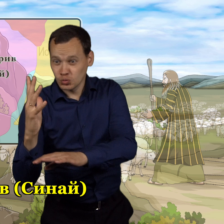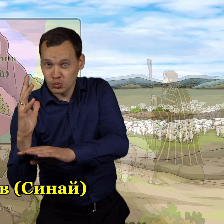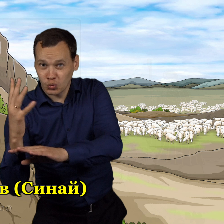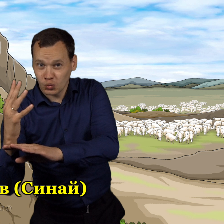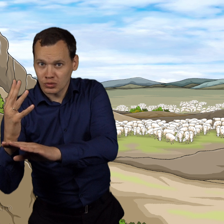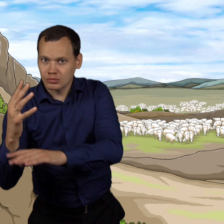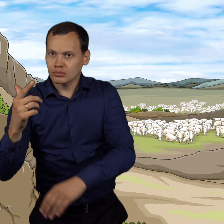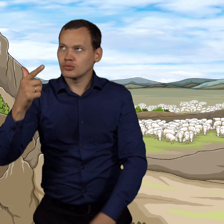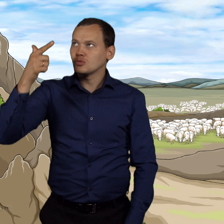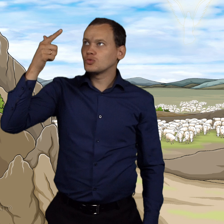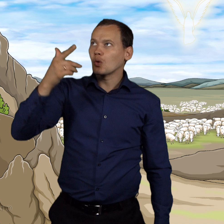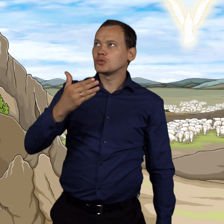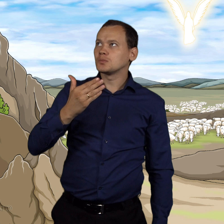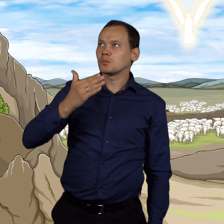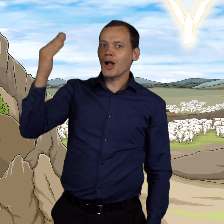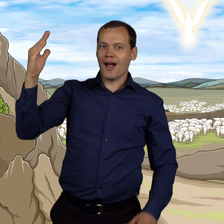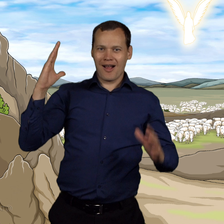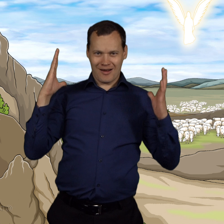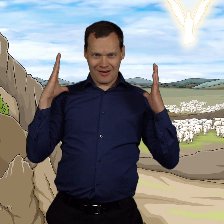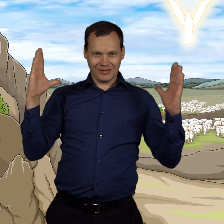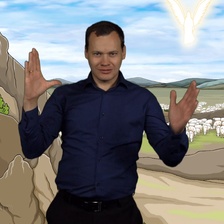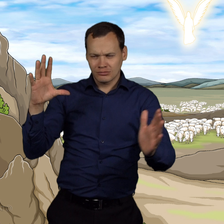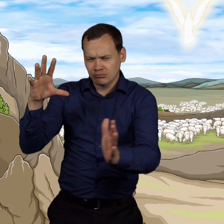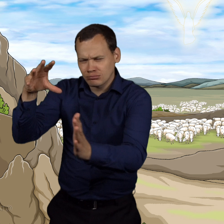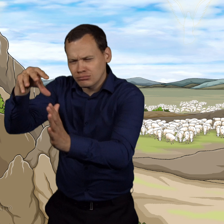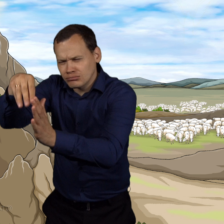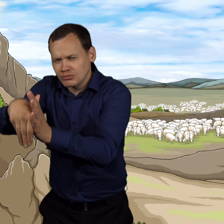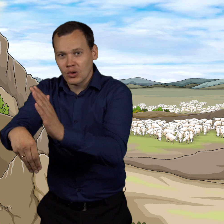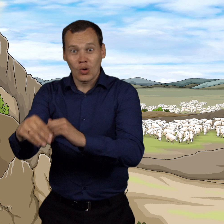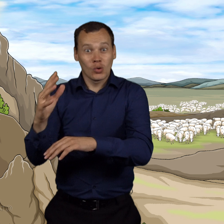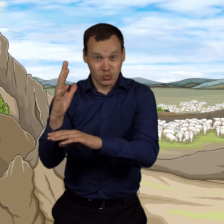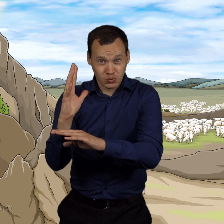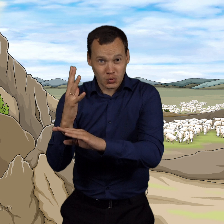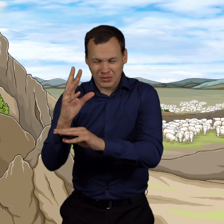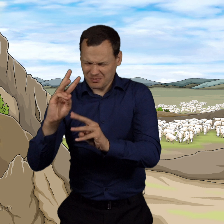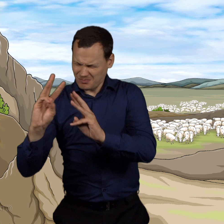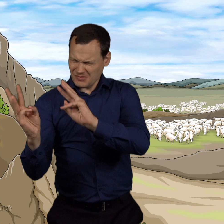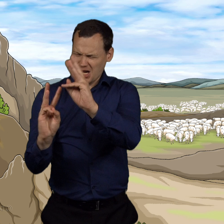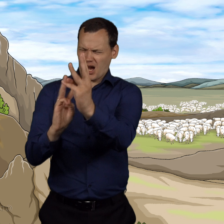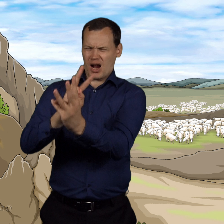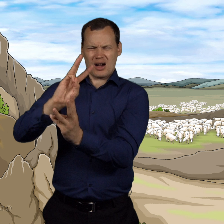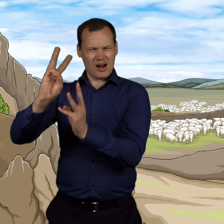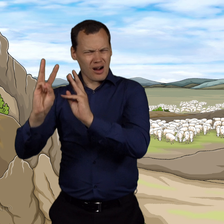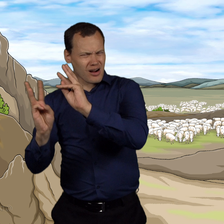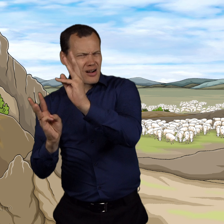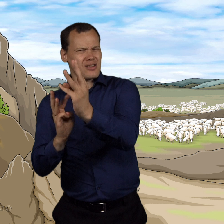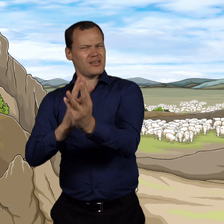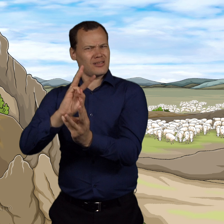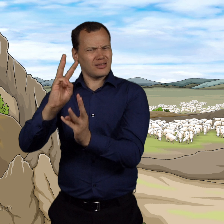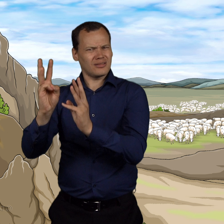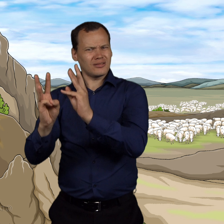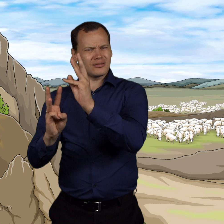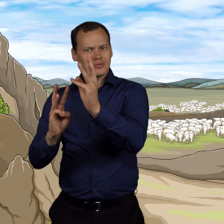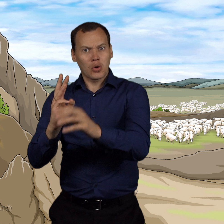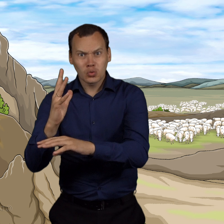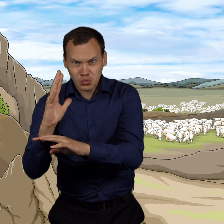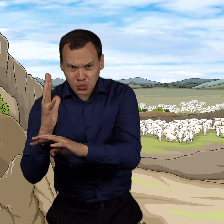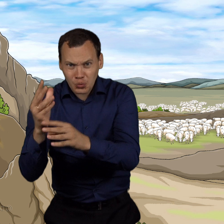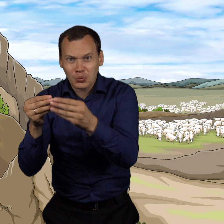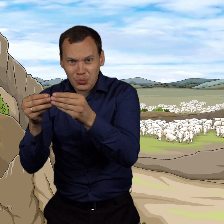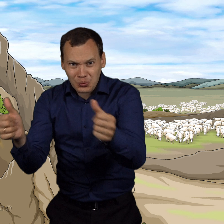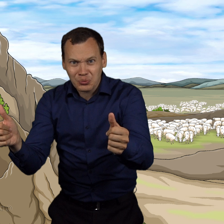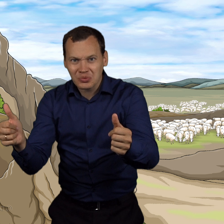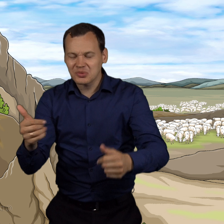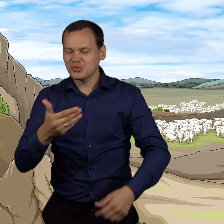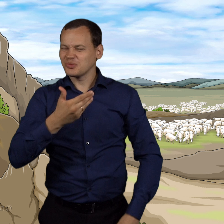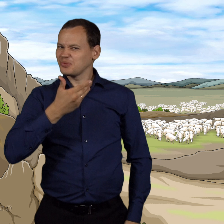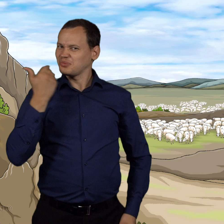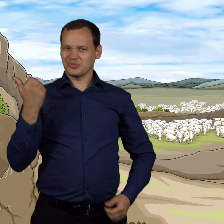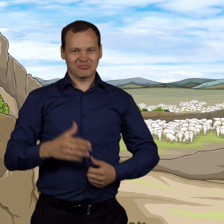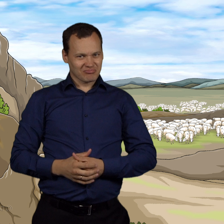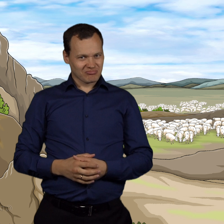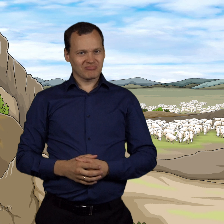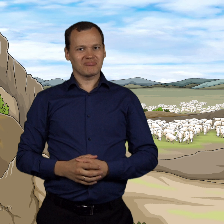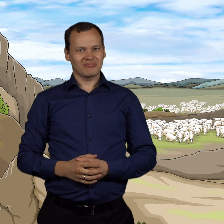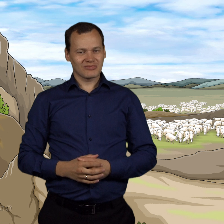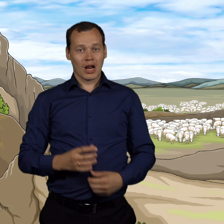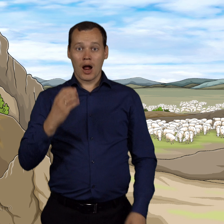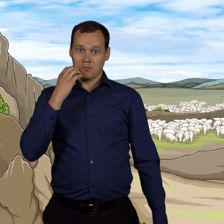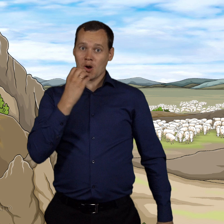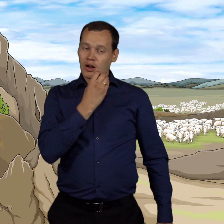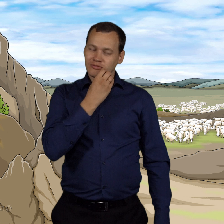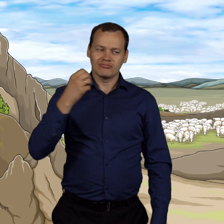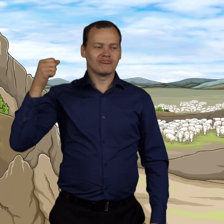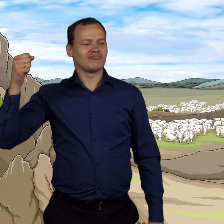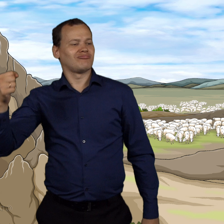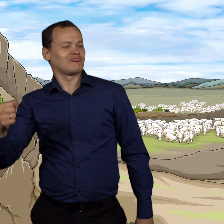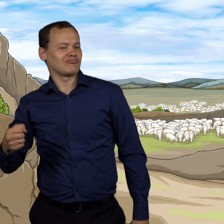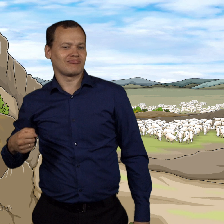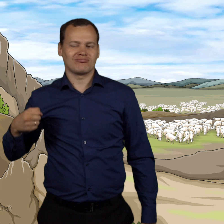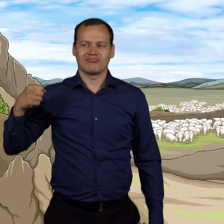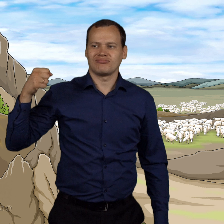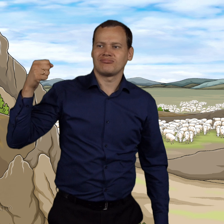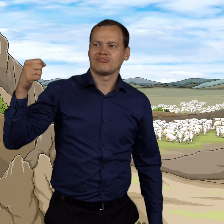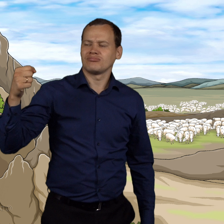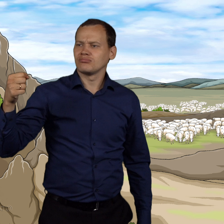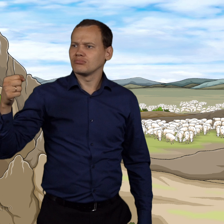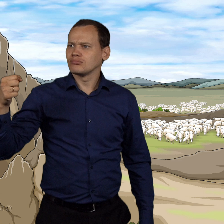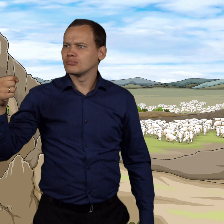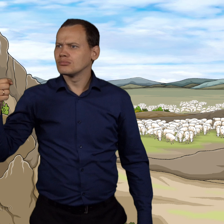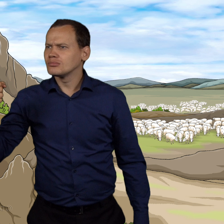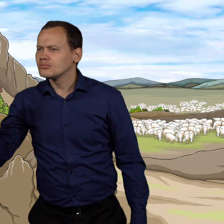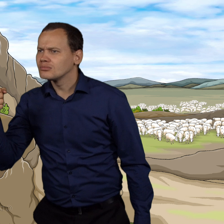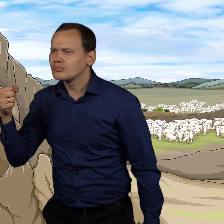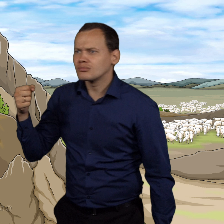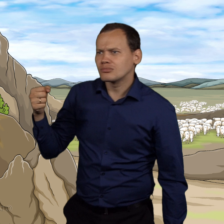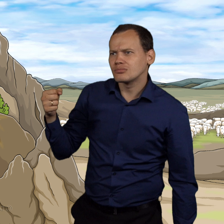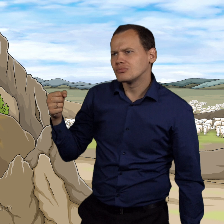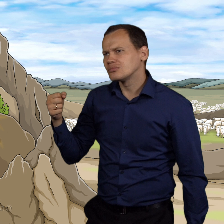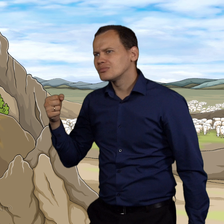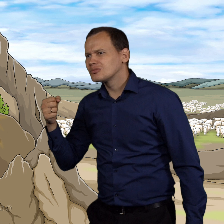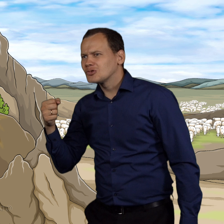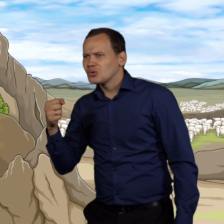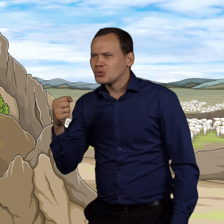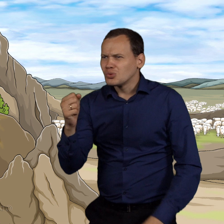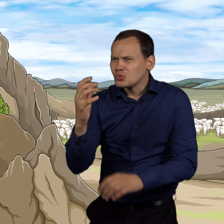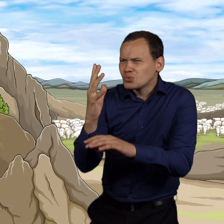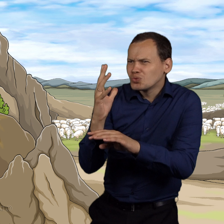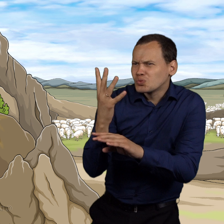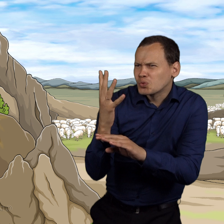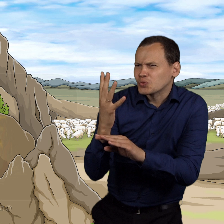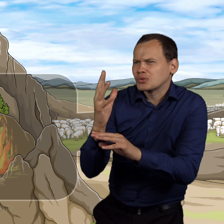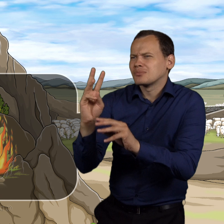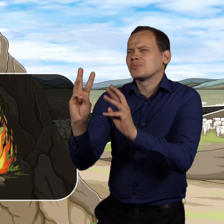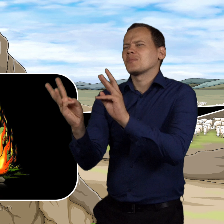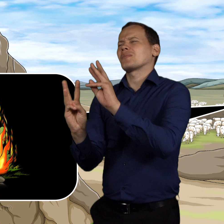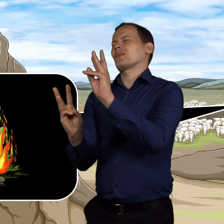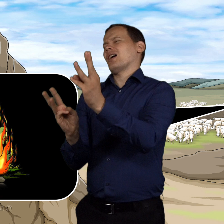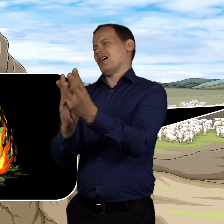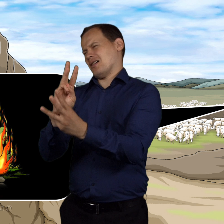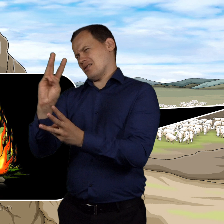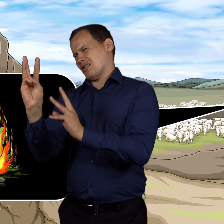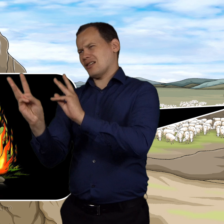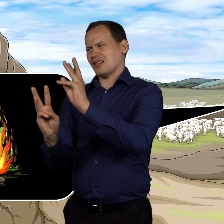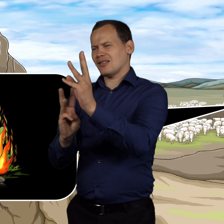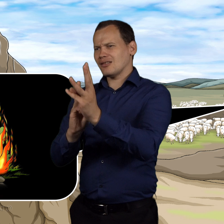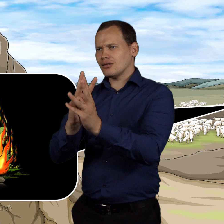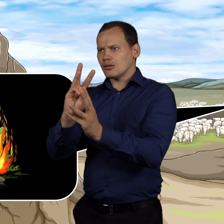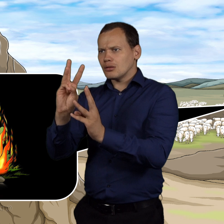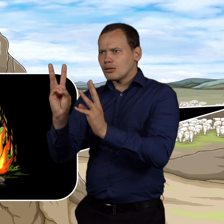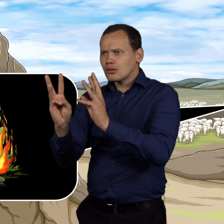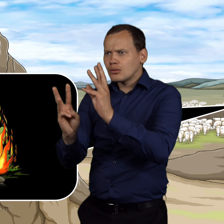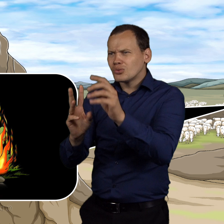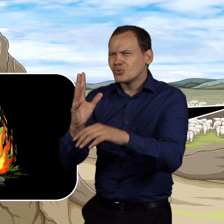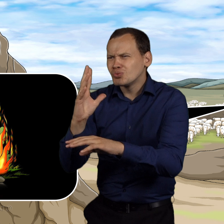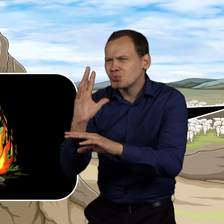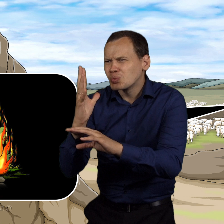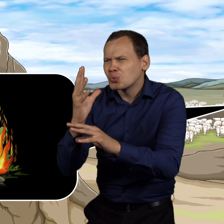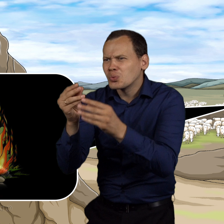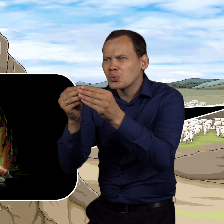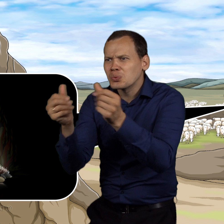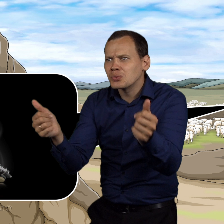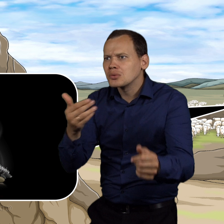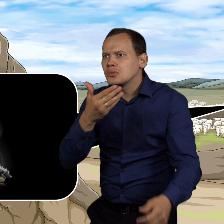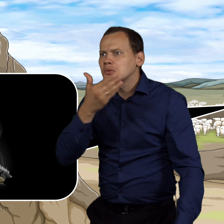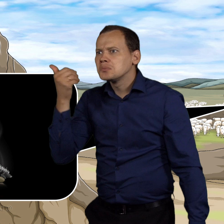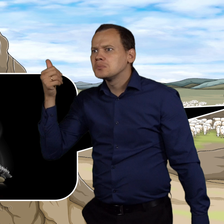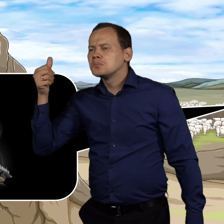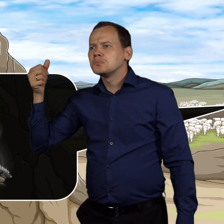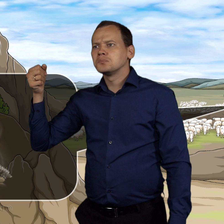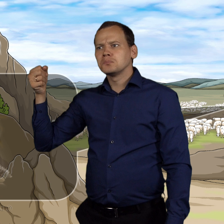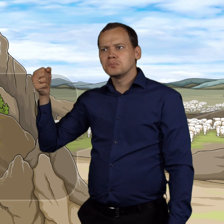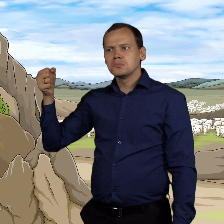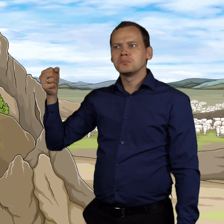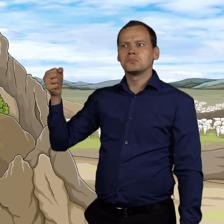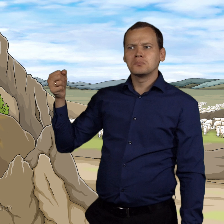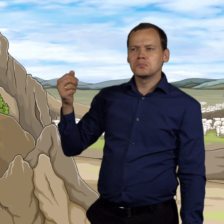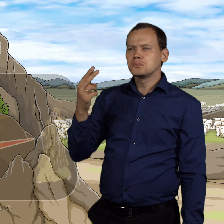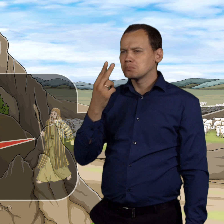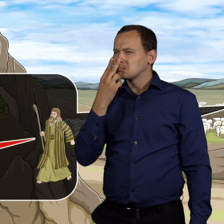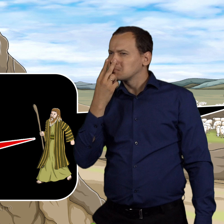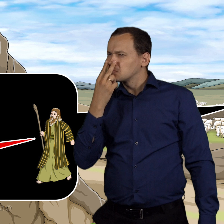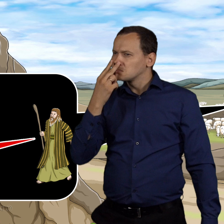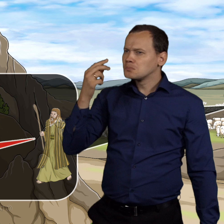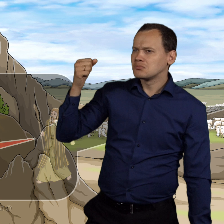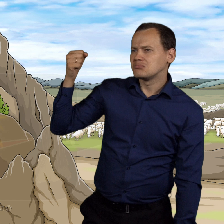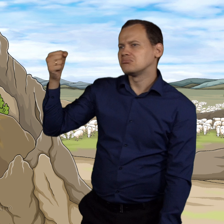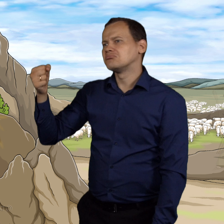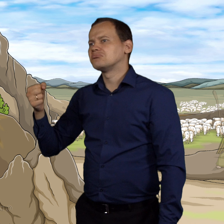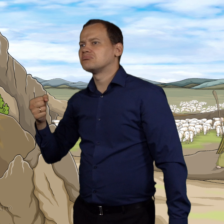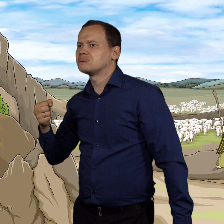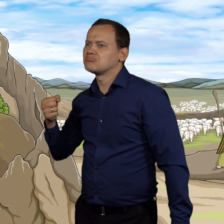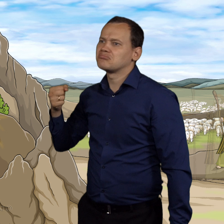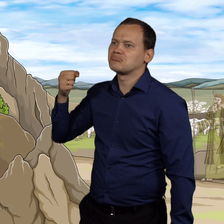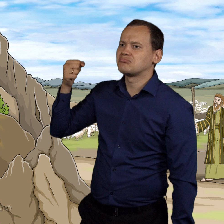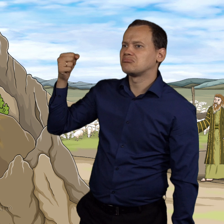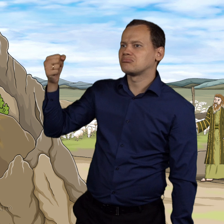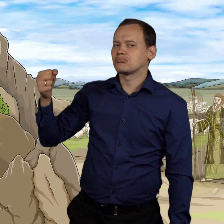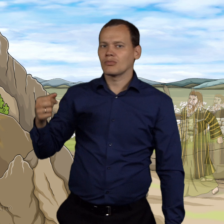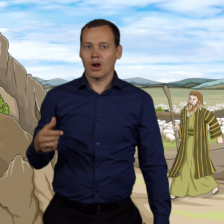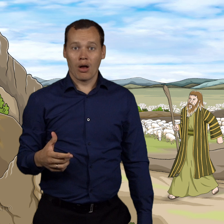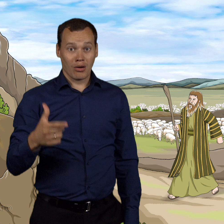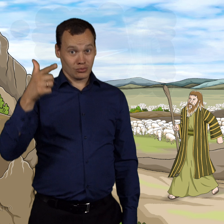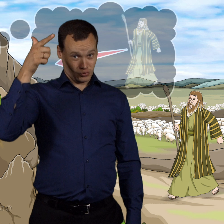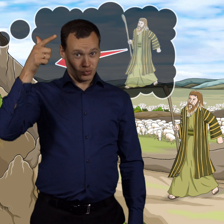There the angel of the LORD appeared to him in a blazing fire from within a bush. Moses saw the bush ablaze with fire, but it was not consumed.